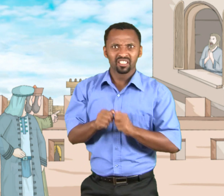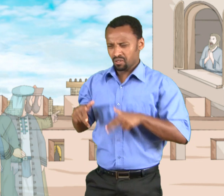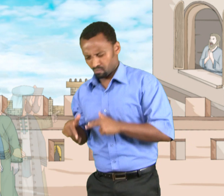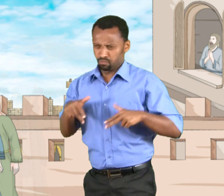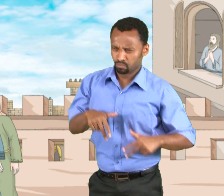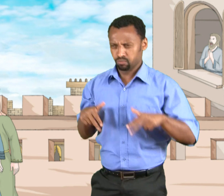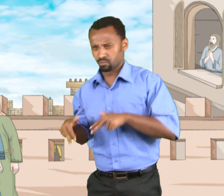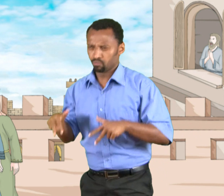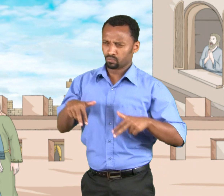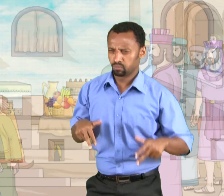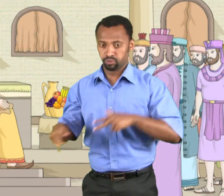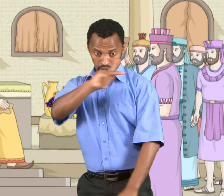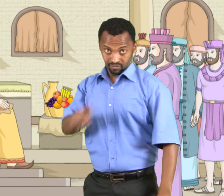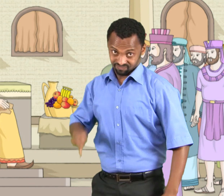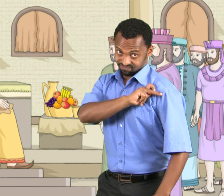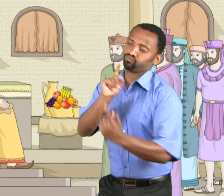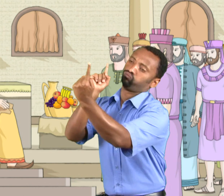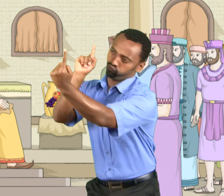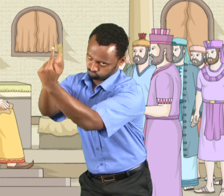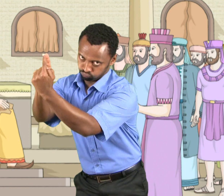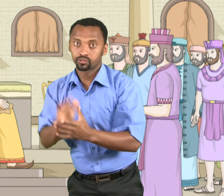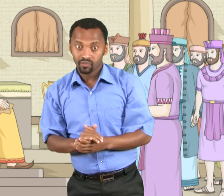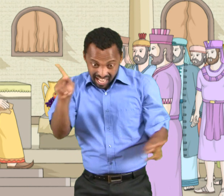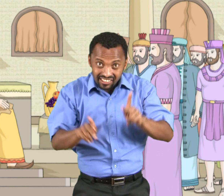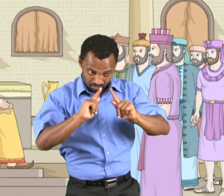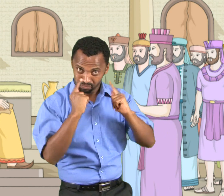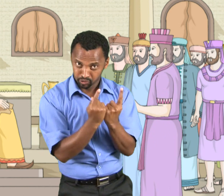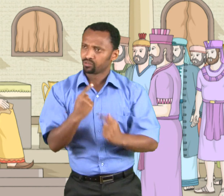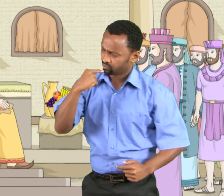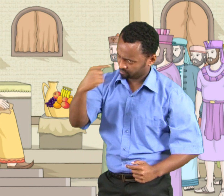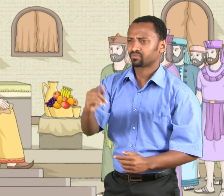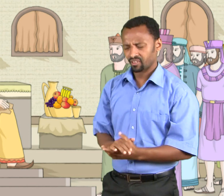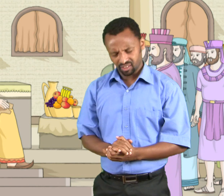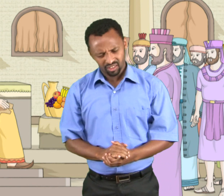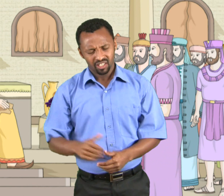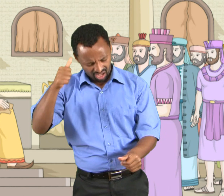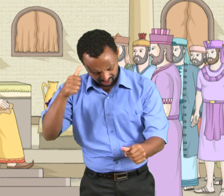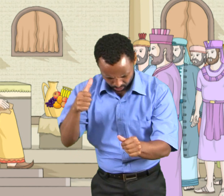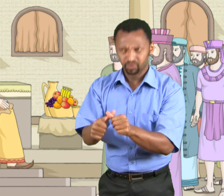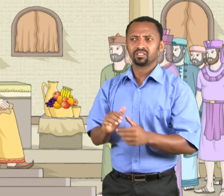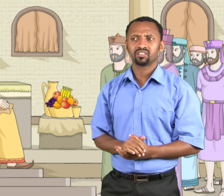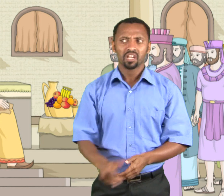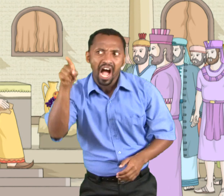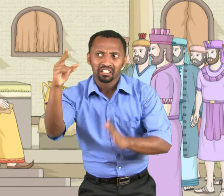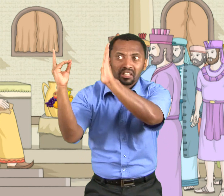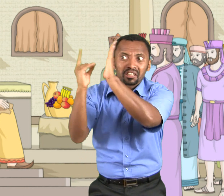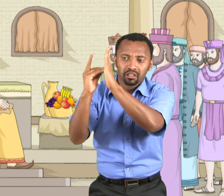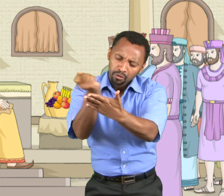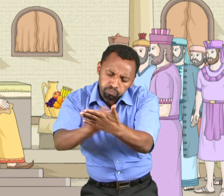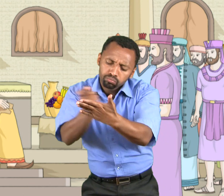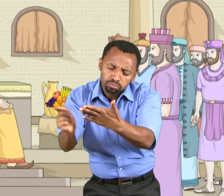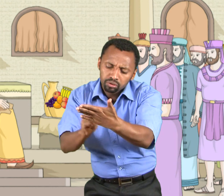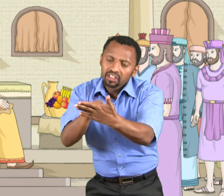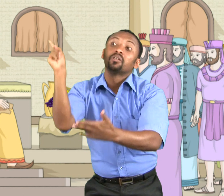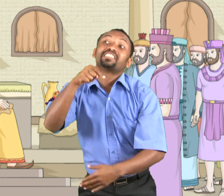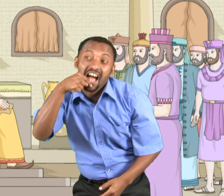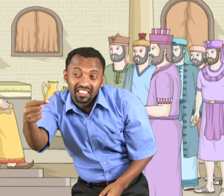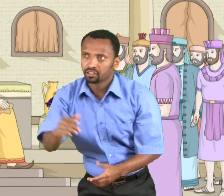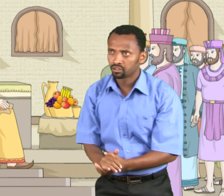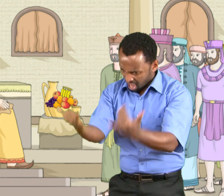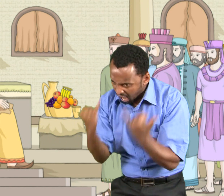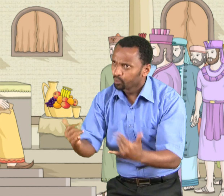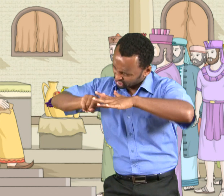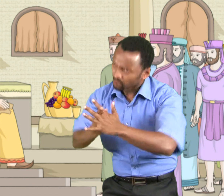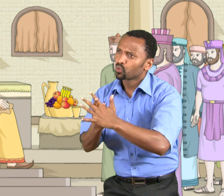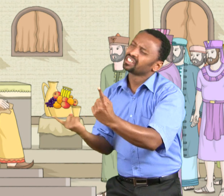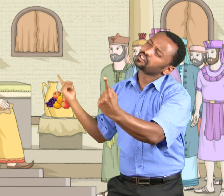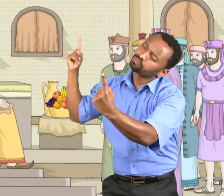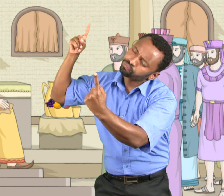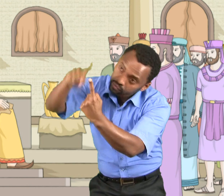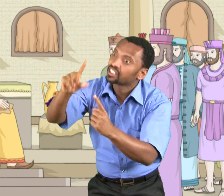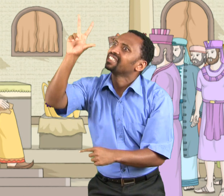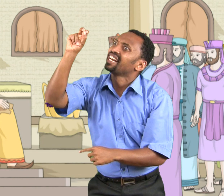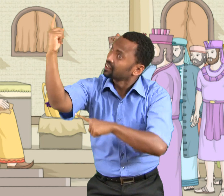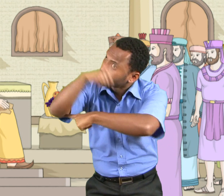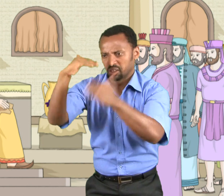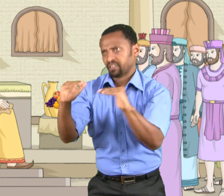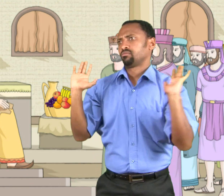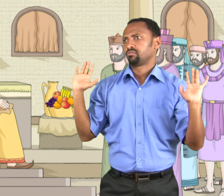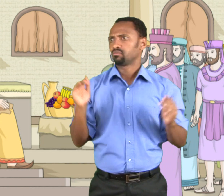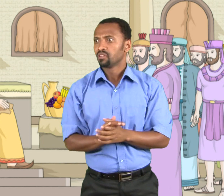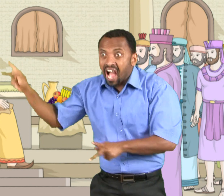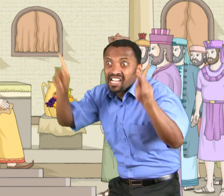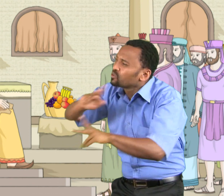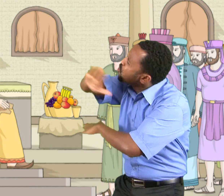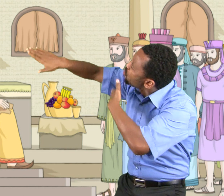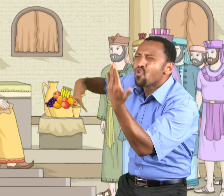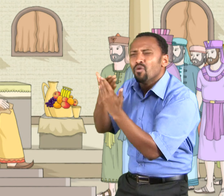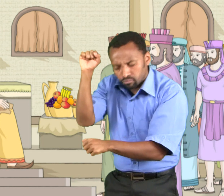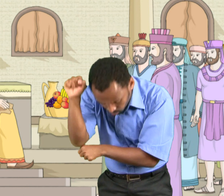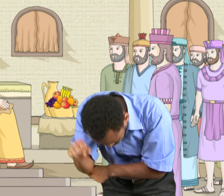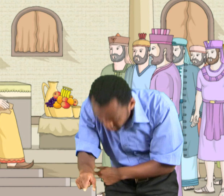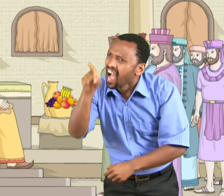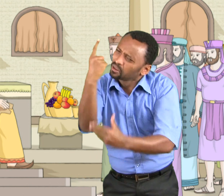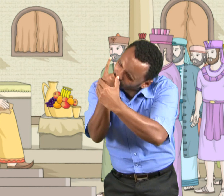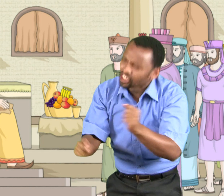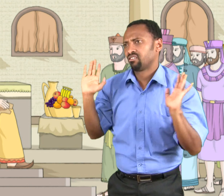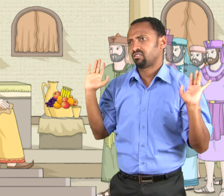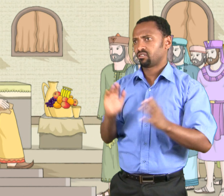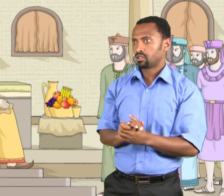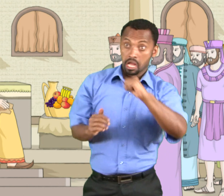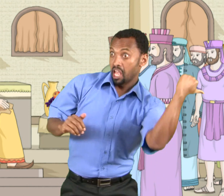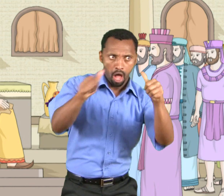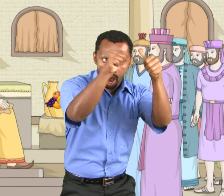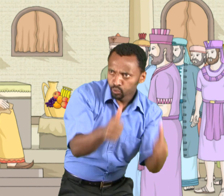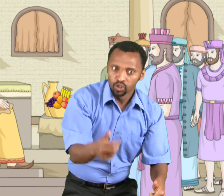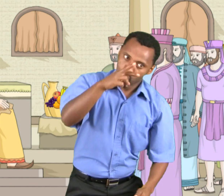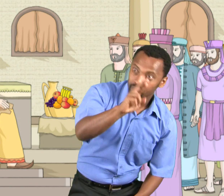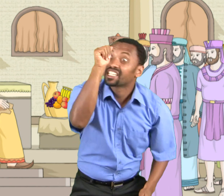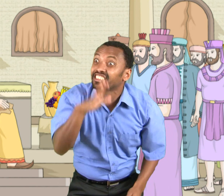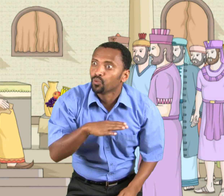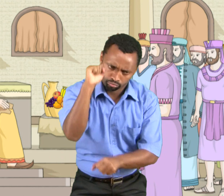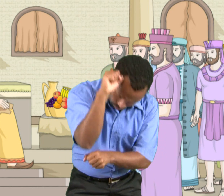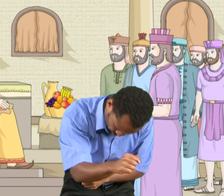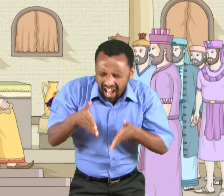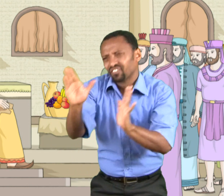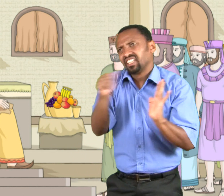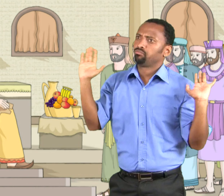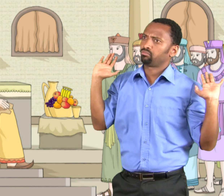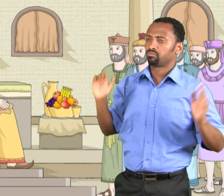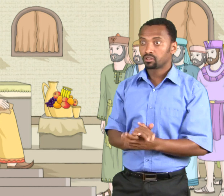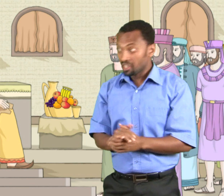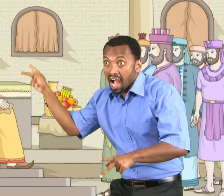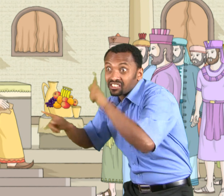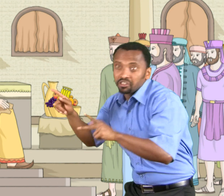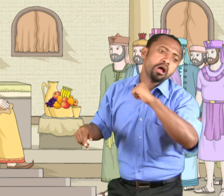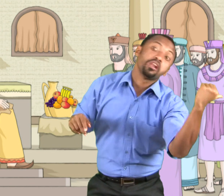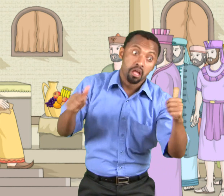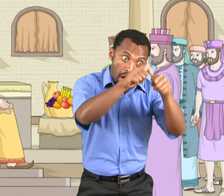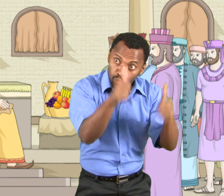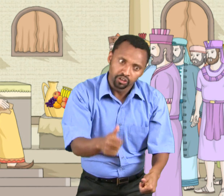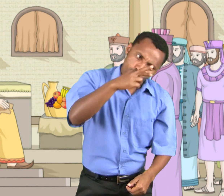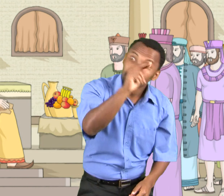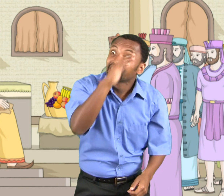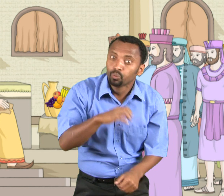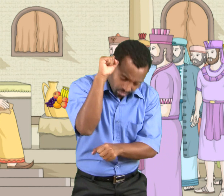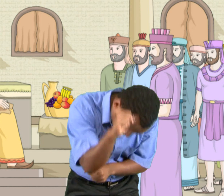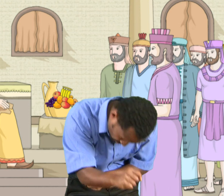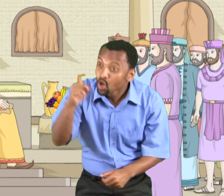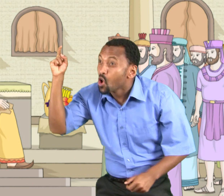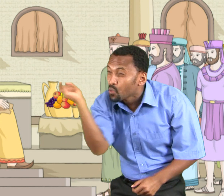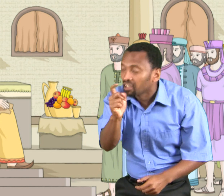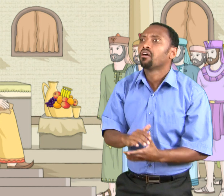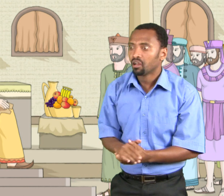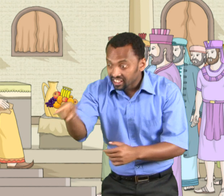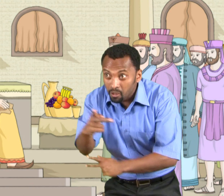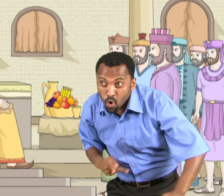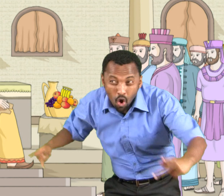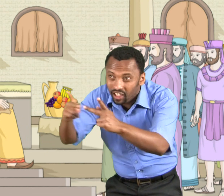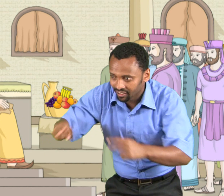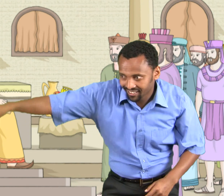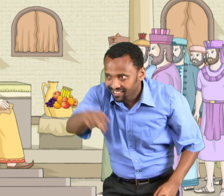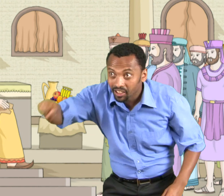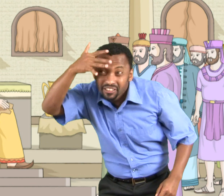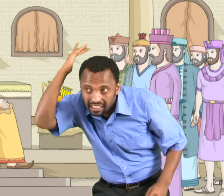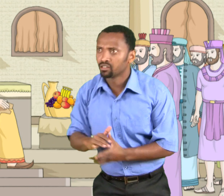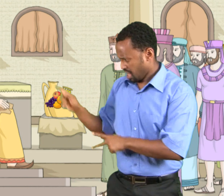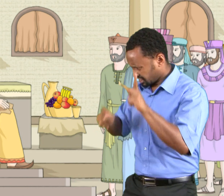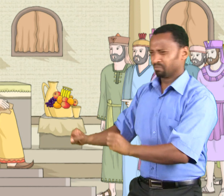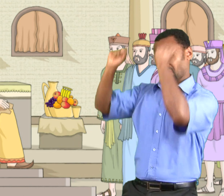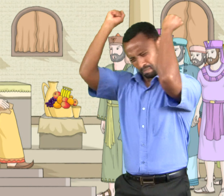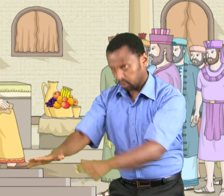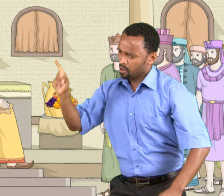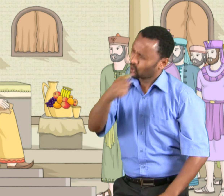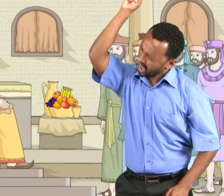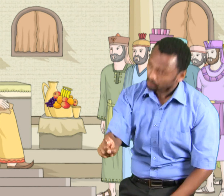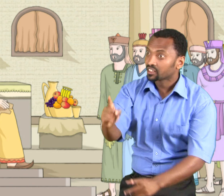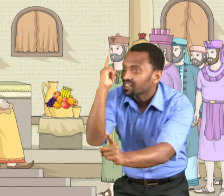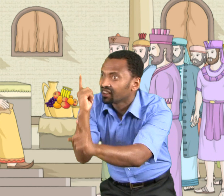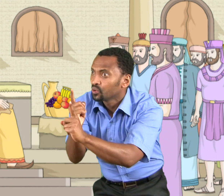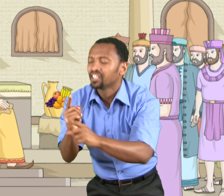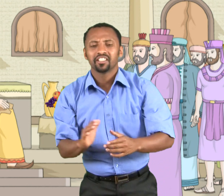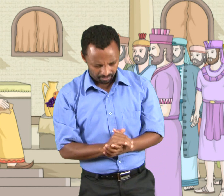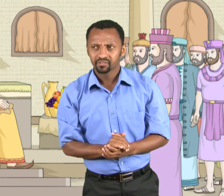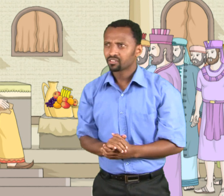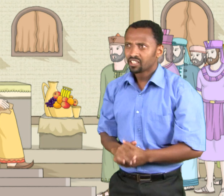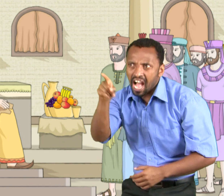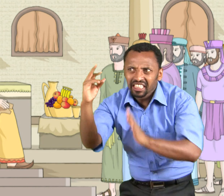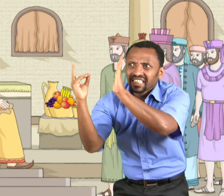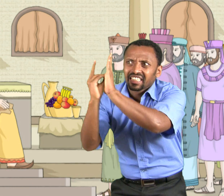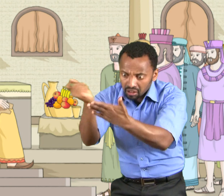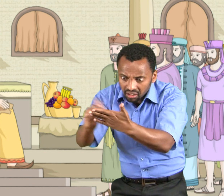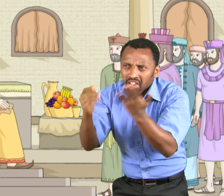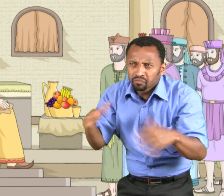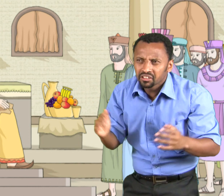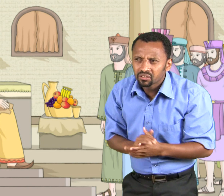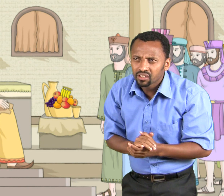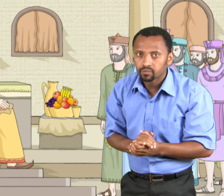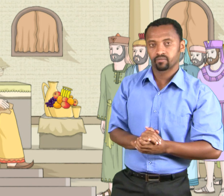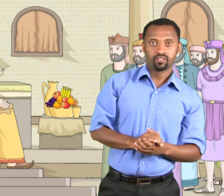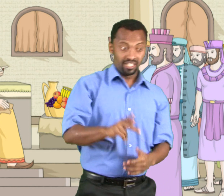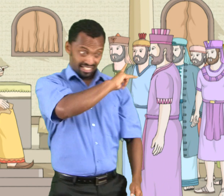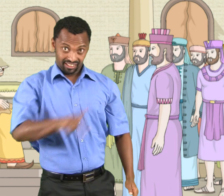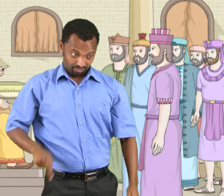So they approached the king and asked about his royal decree: “Did you not sign a decree that for thirty days any man who petitions any god or man except you, O king, will be thrown into the den of lions?”